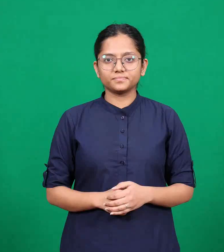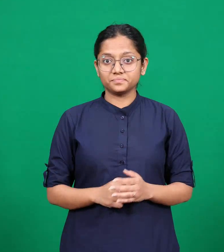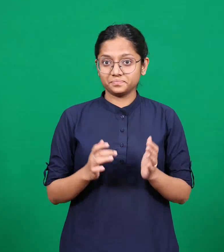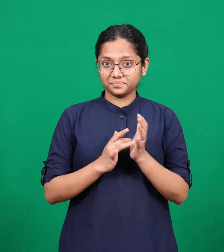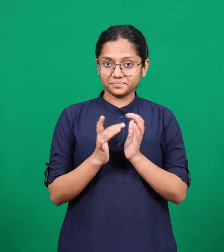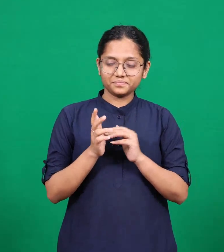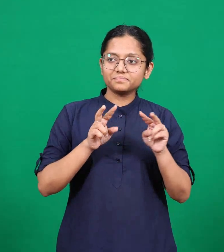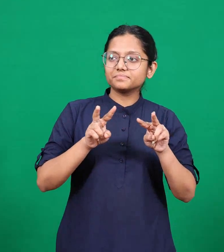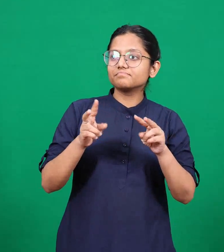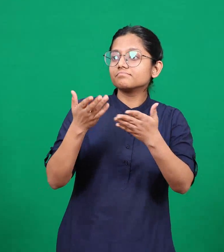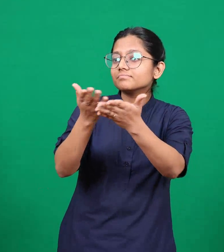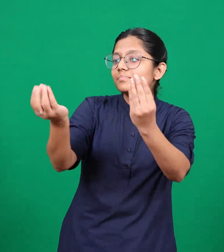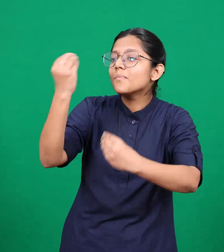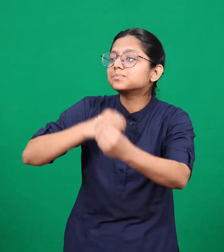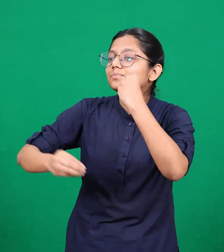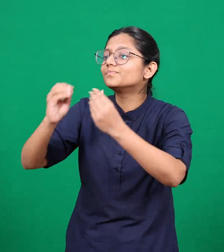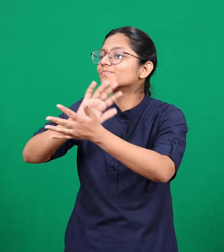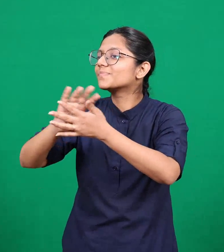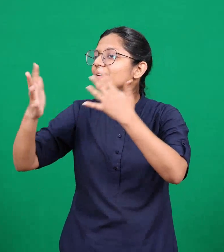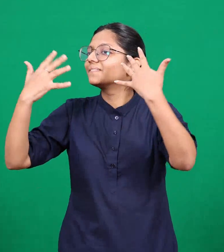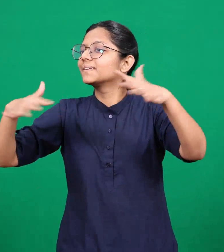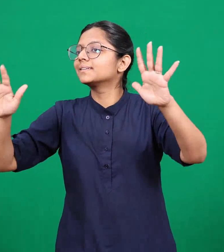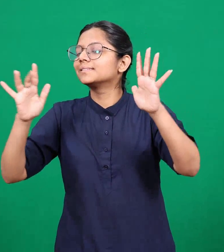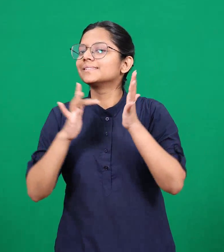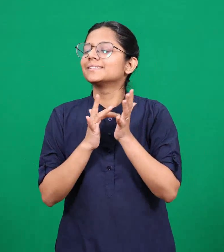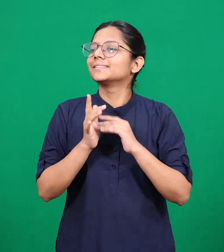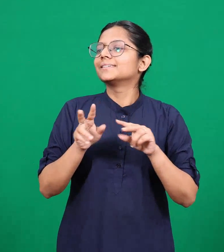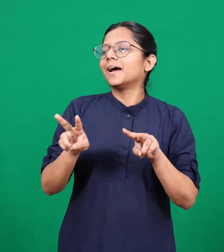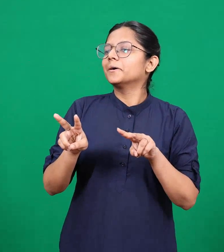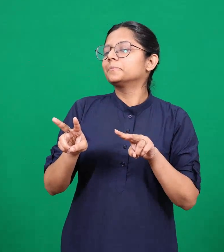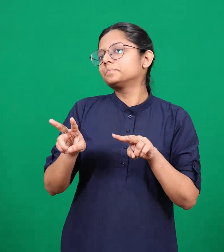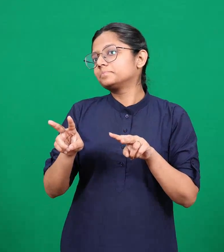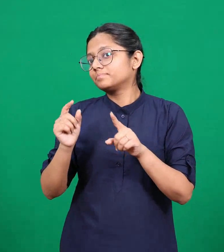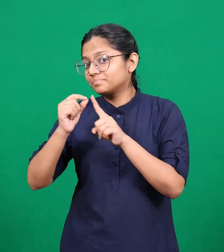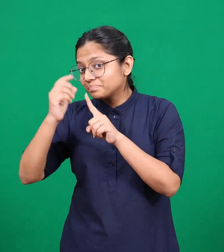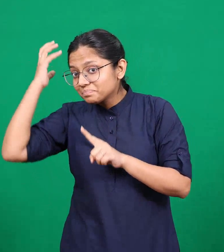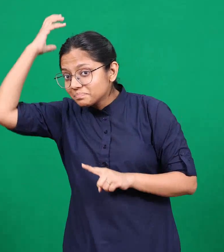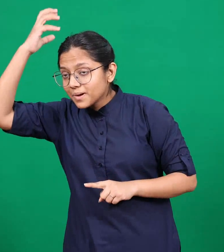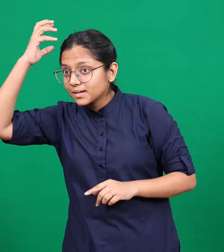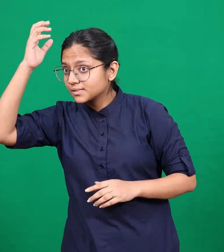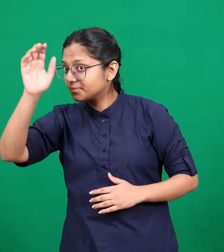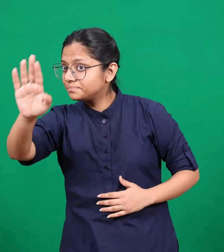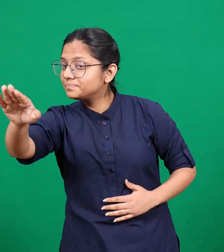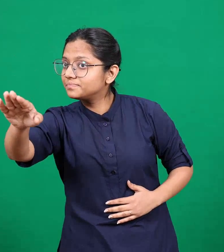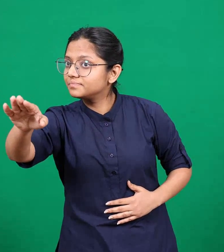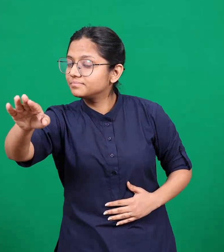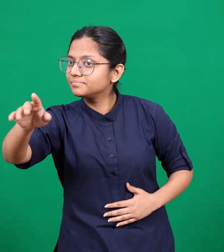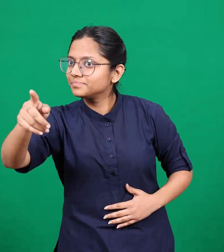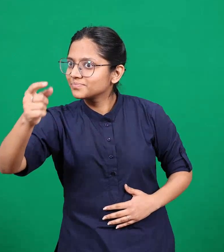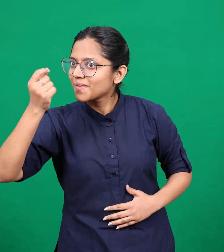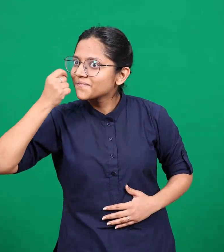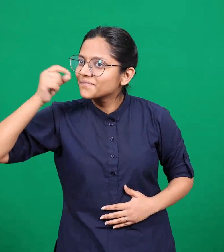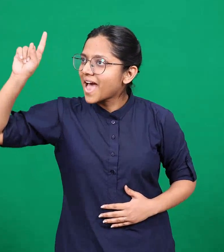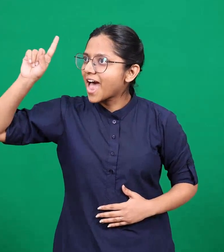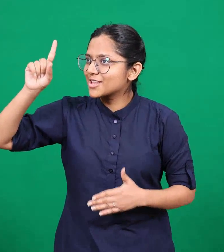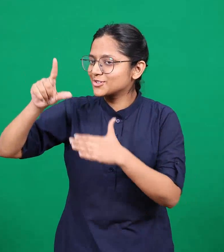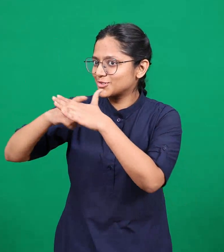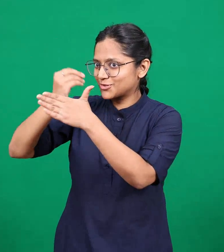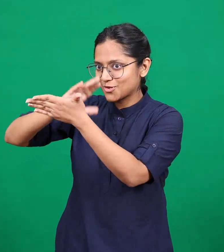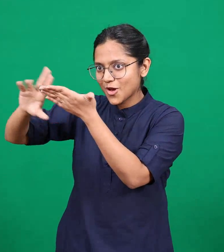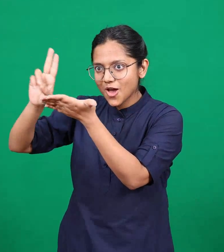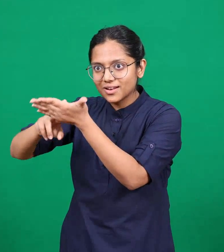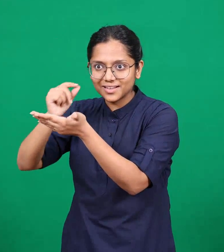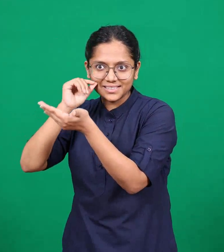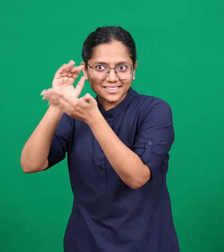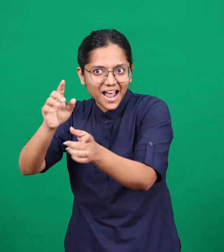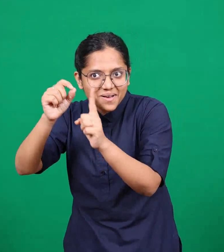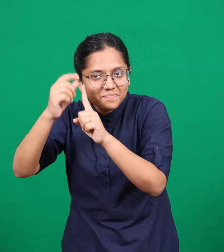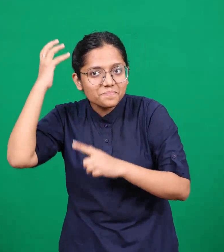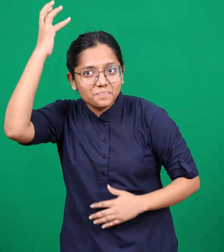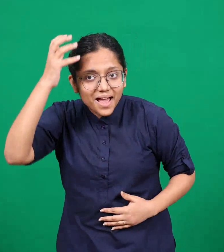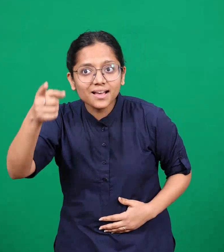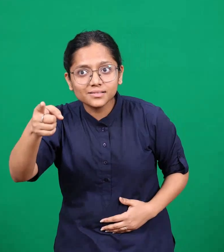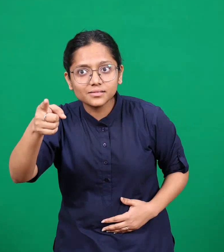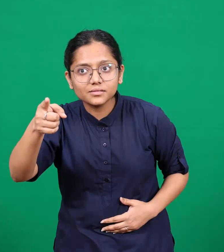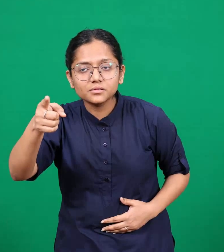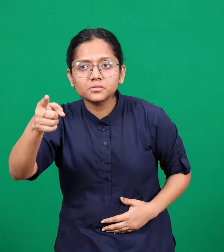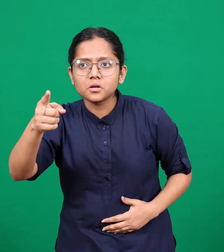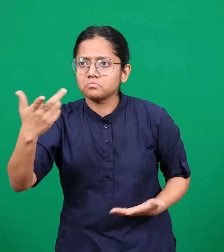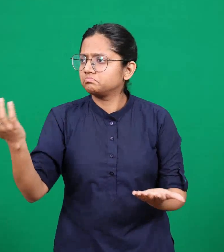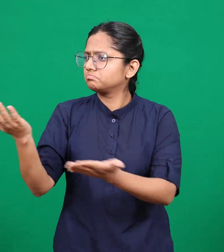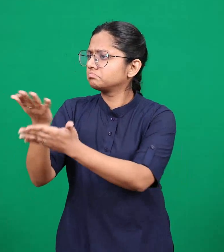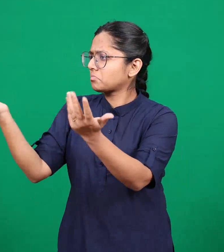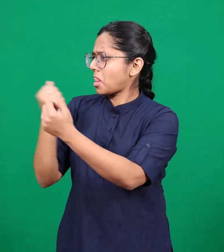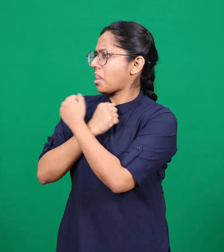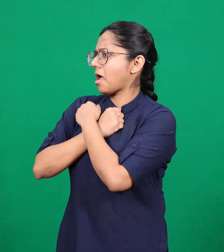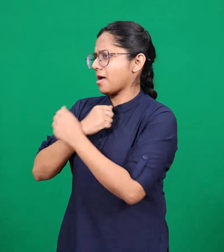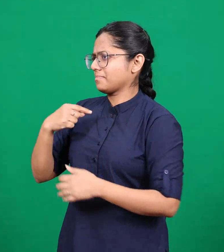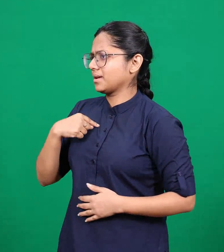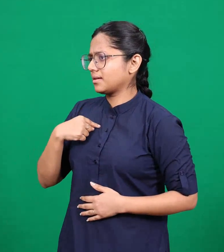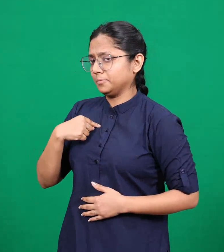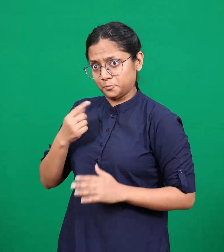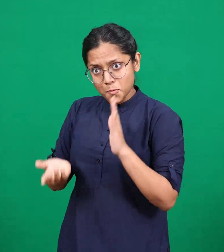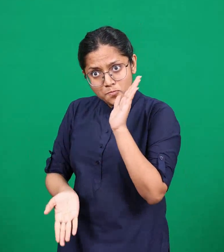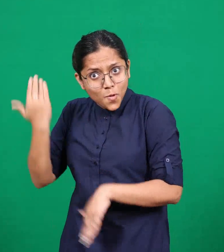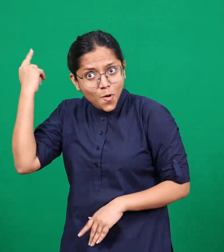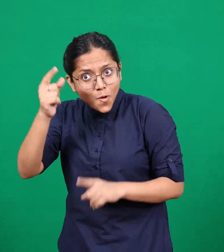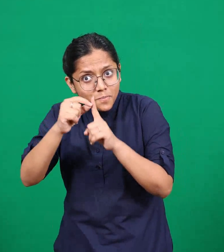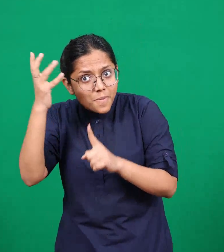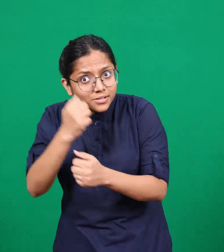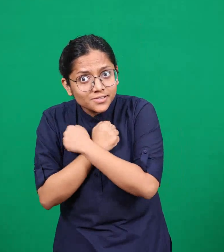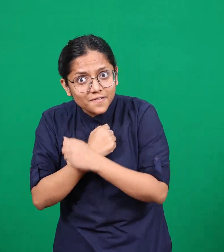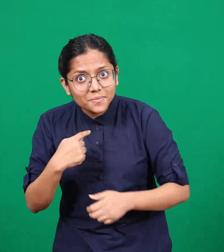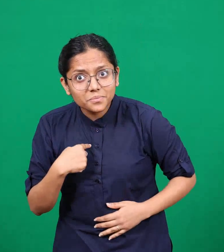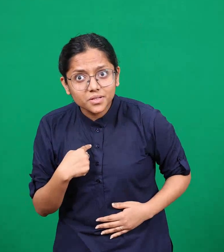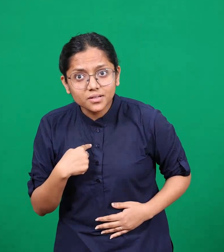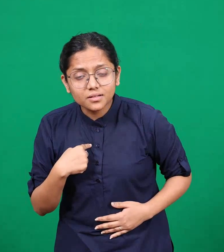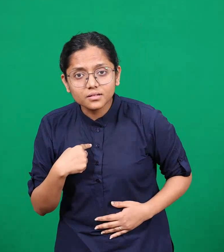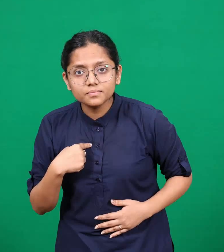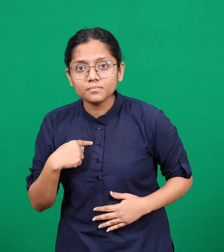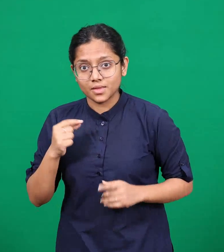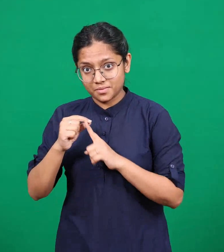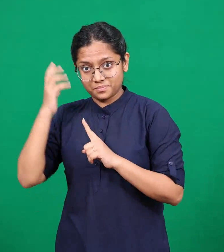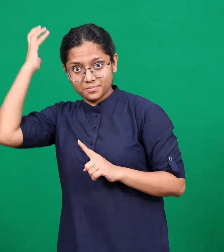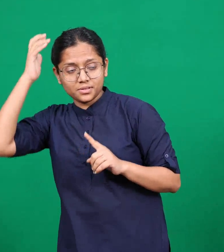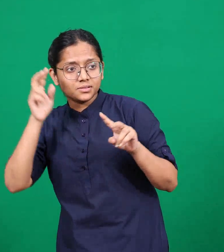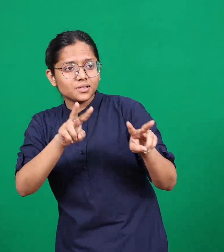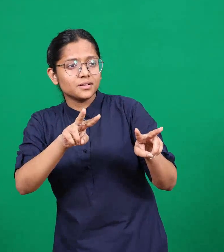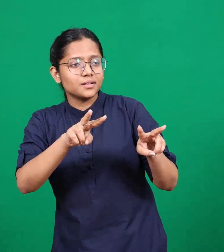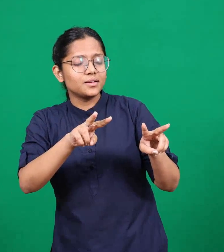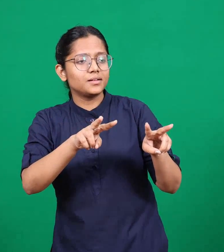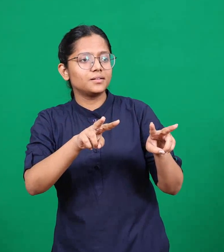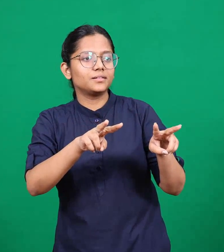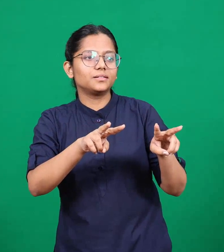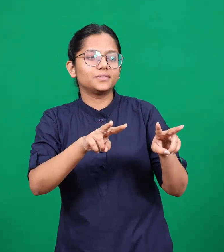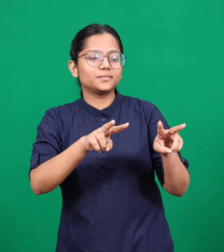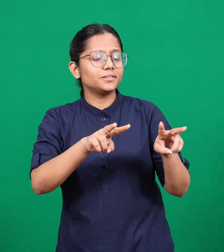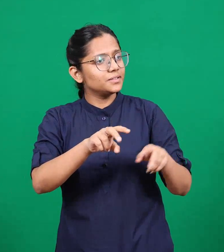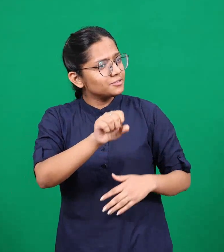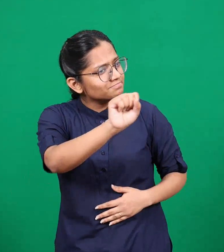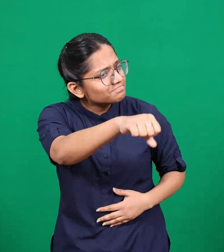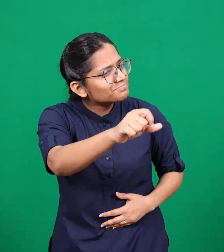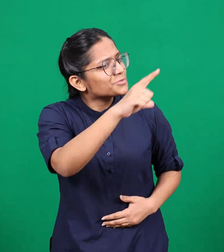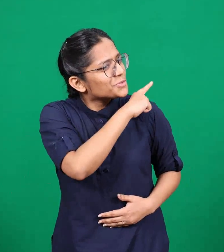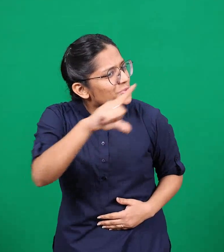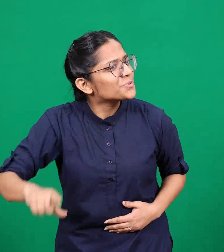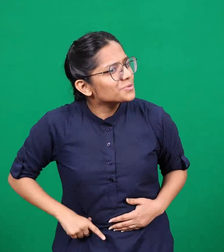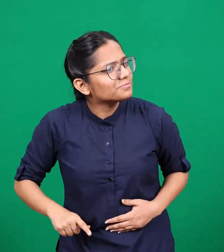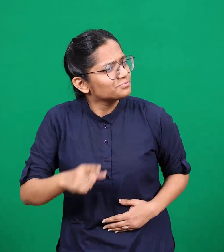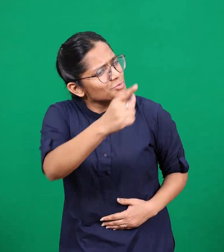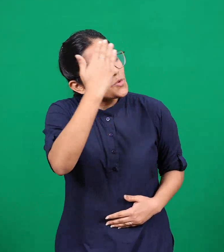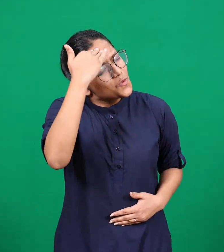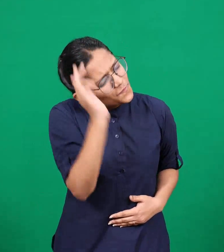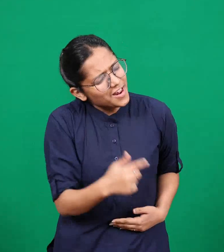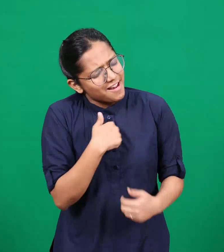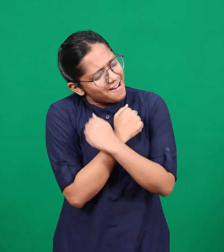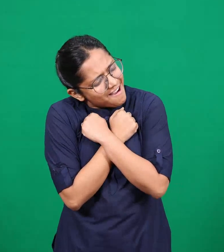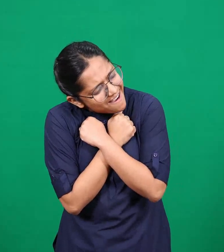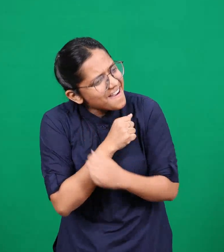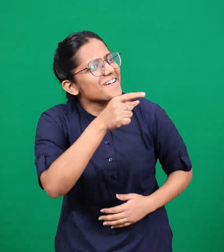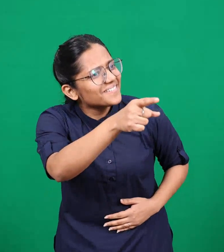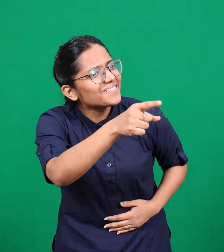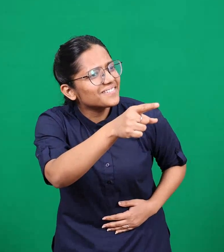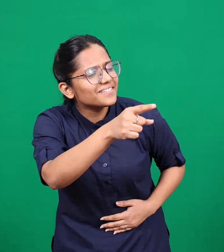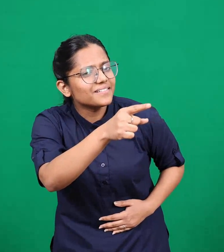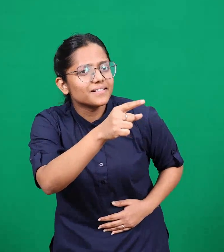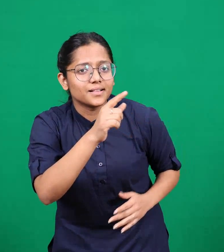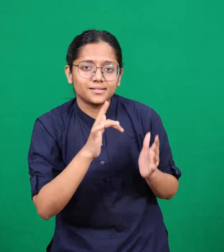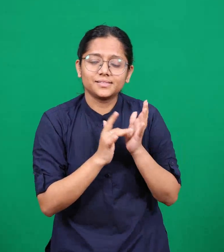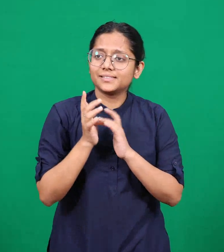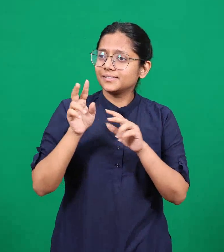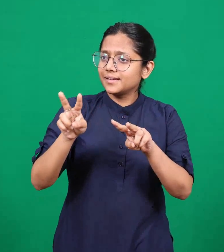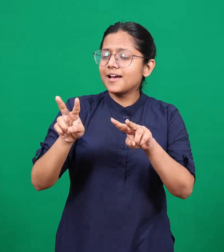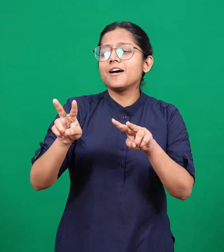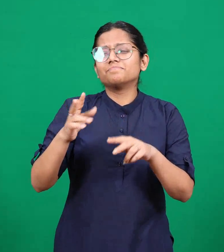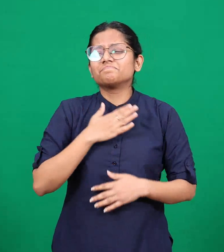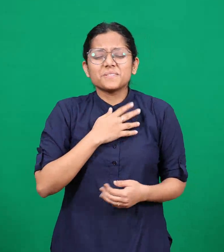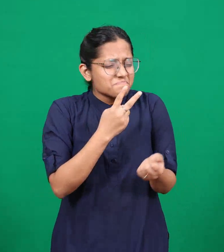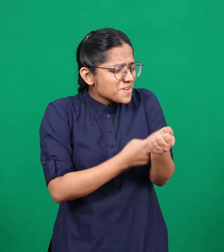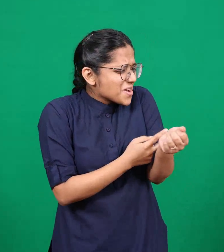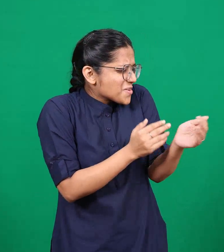When they had finished eating, Jesus asked Simon Peter, "Simon son of John, do you love Me more than these?" "Yes, Lord," he answered, "You know I love You."